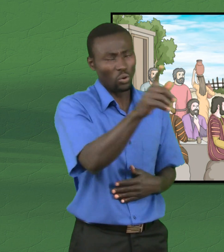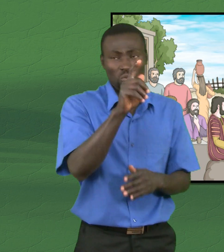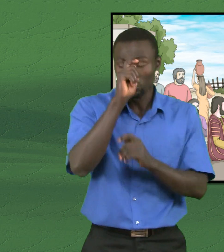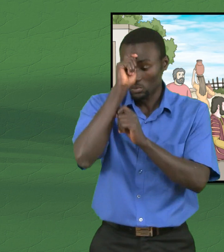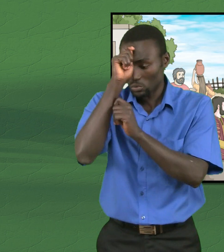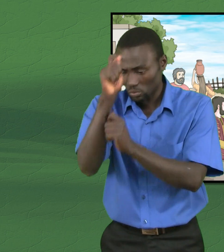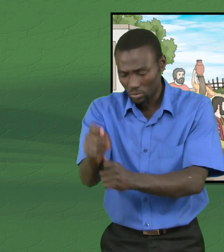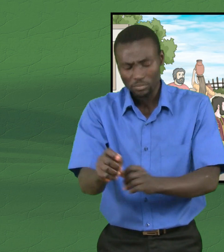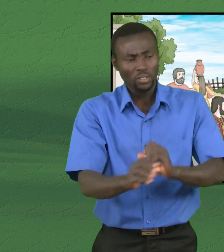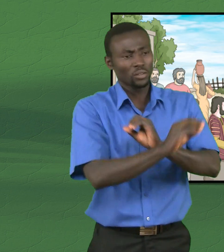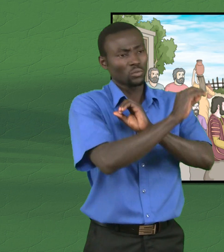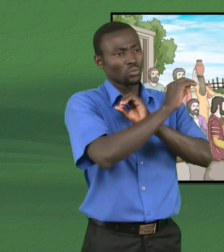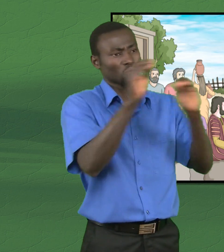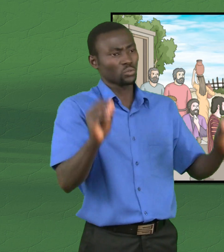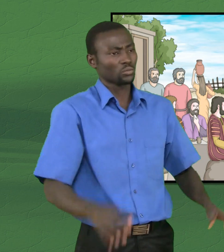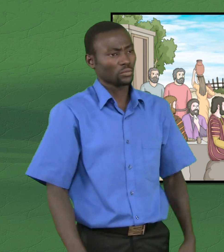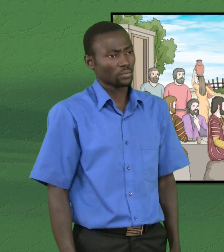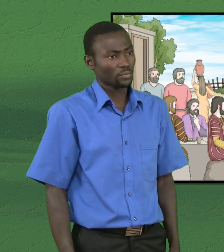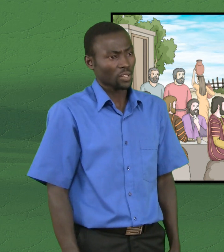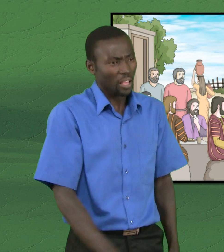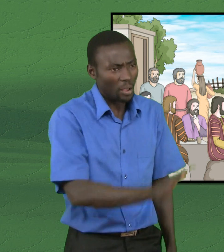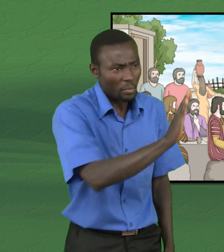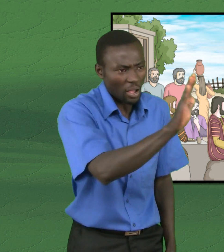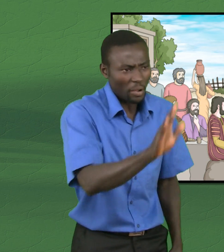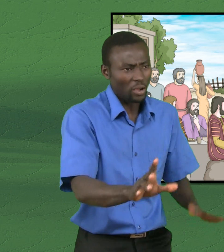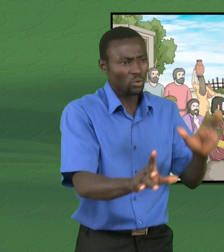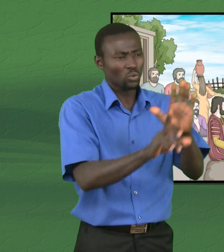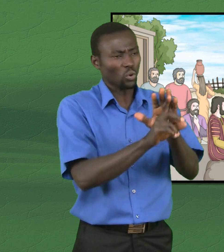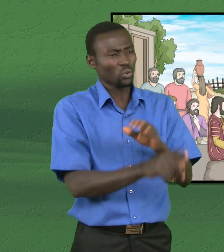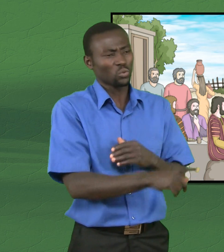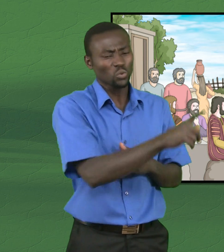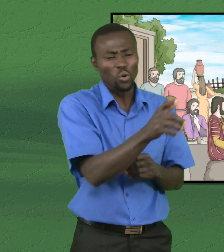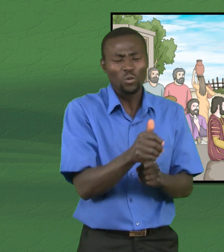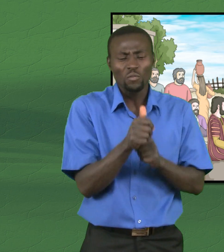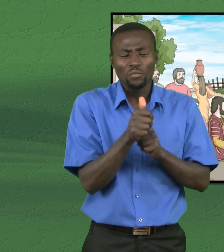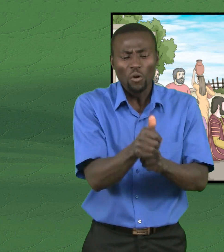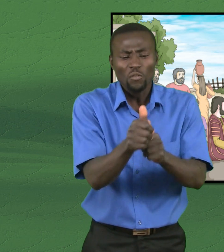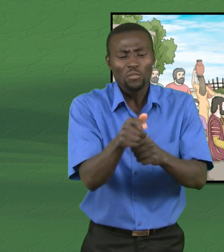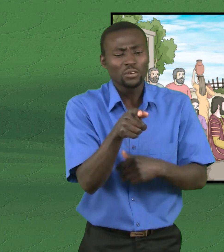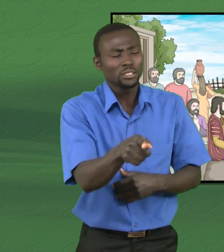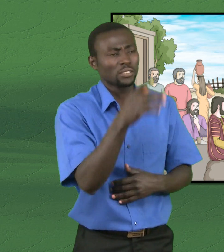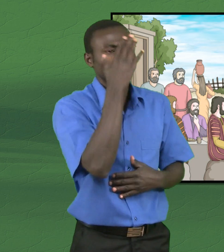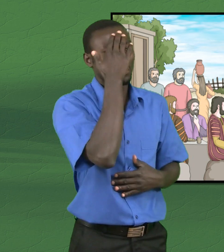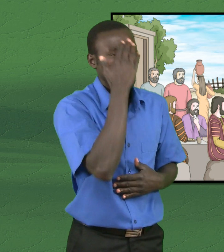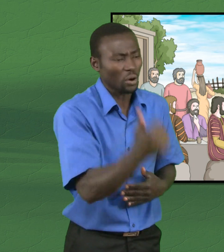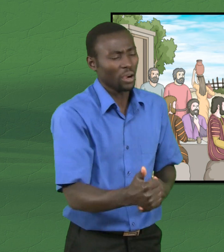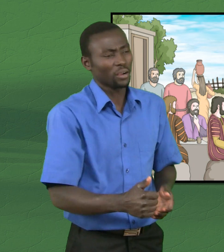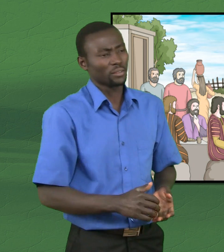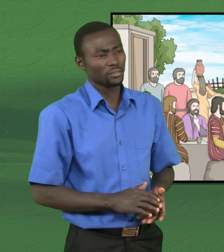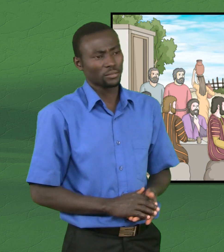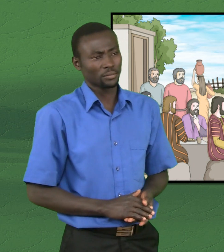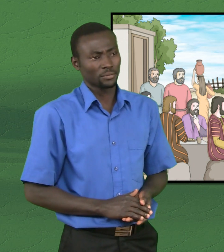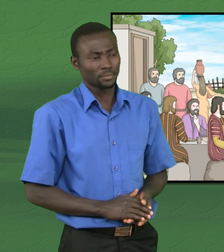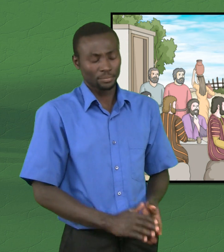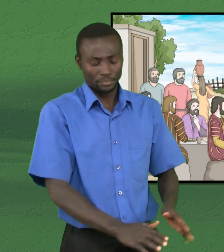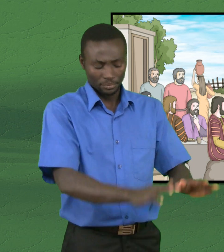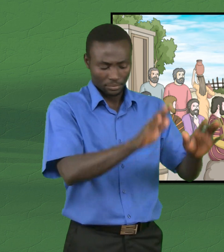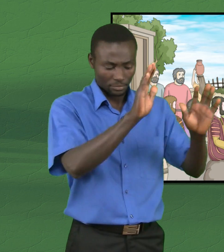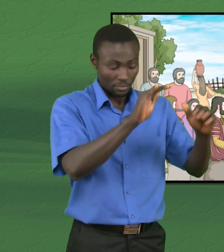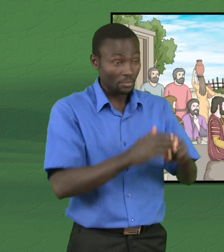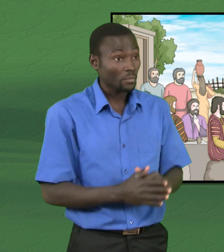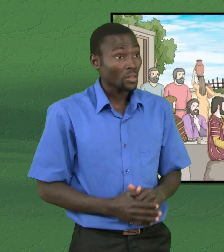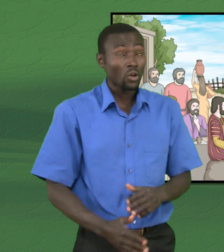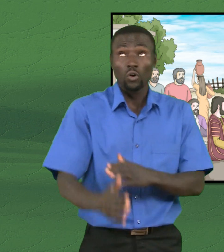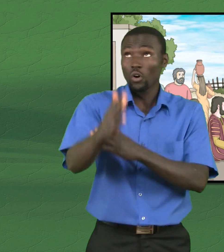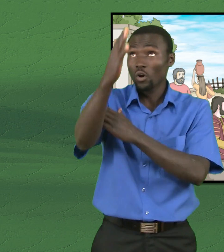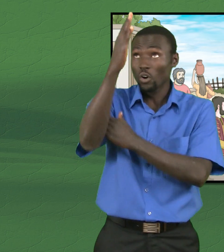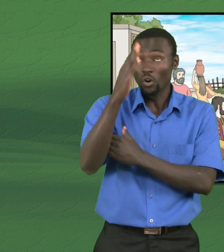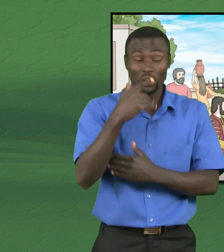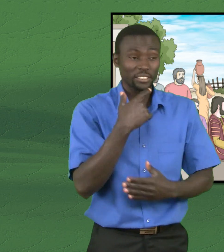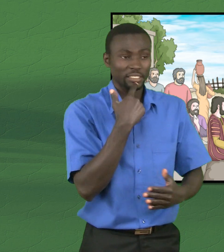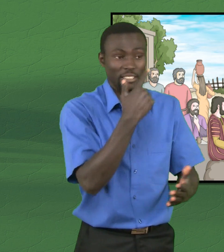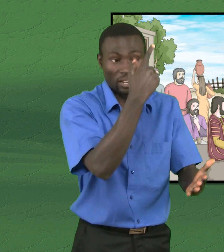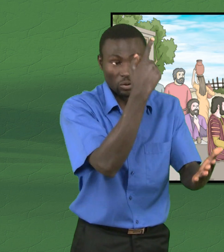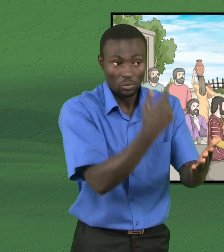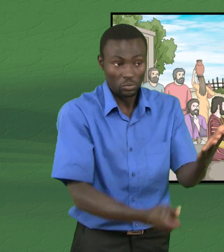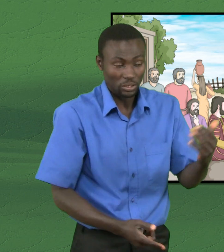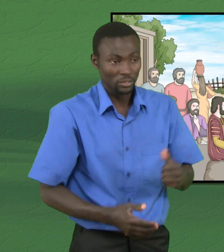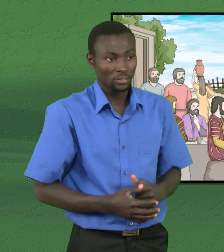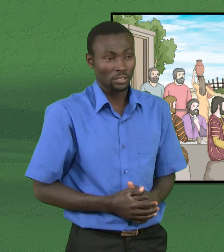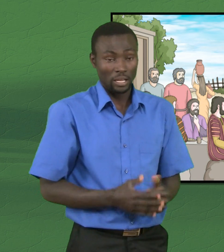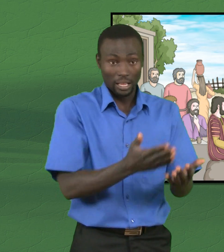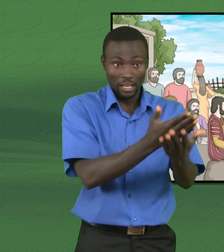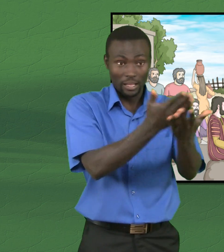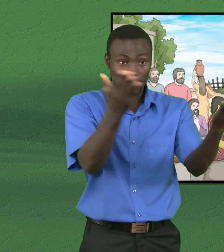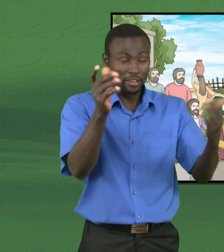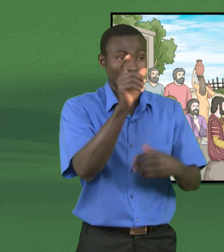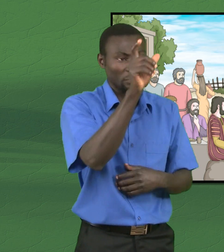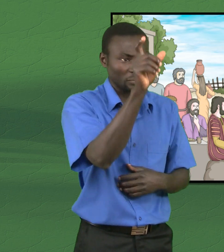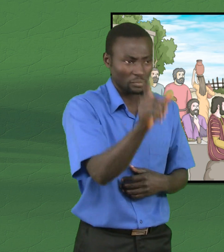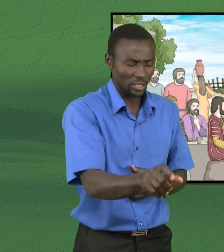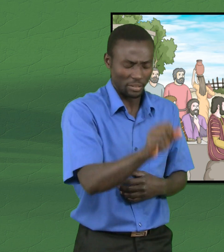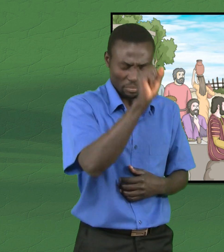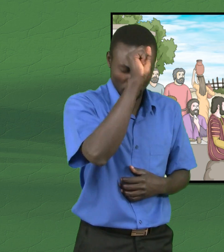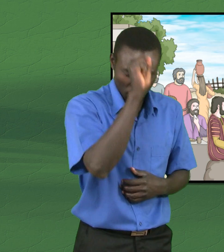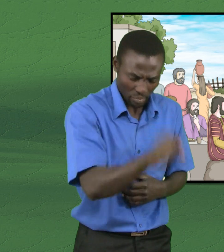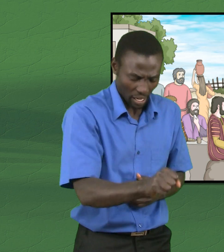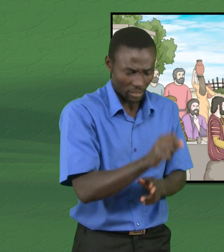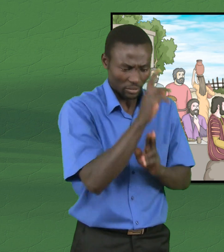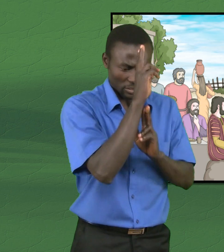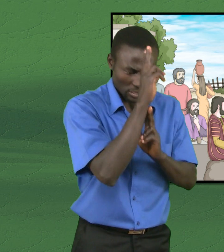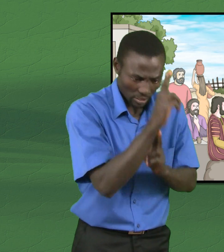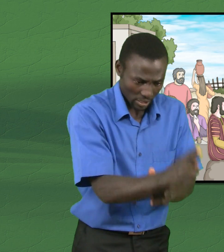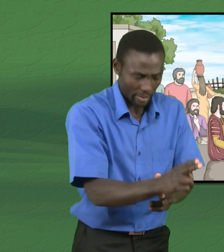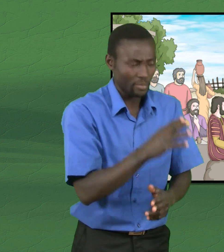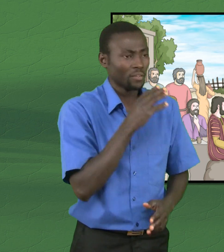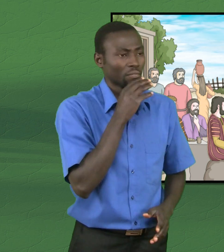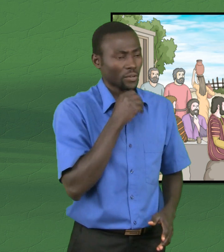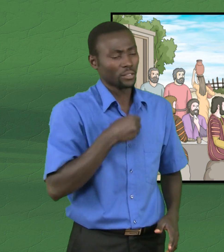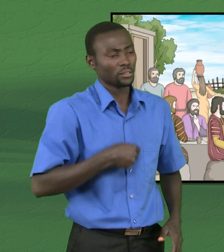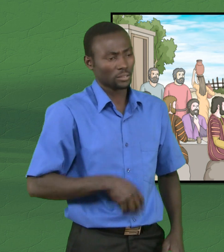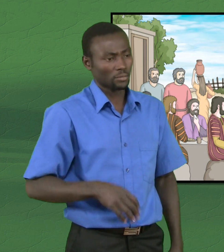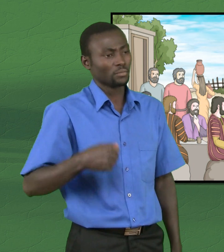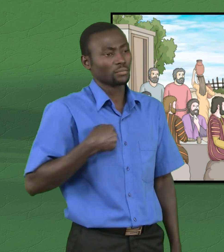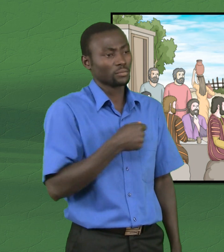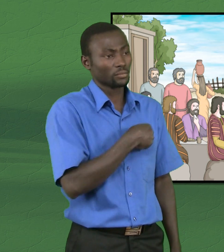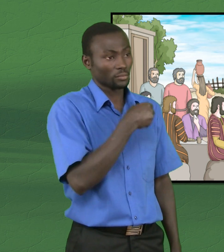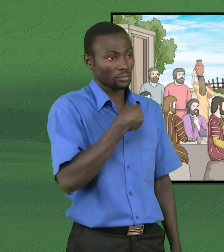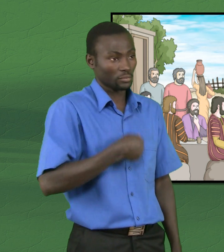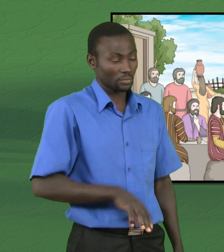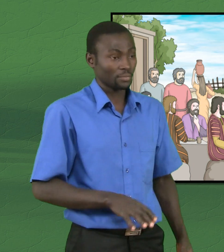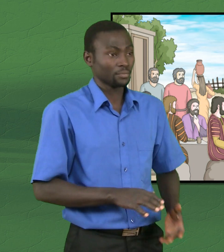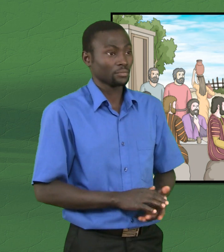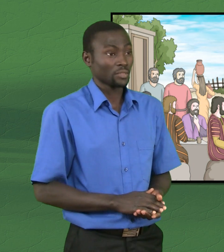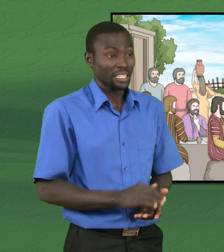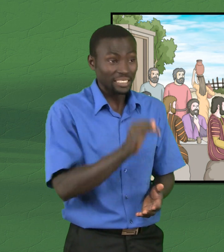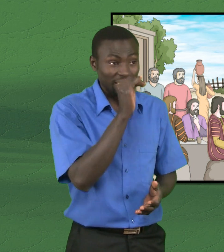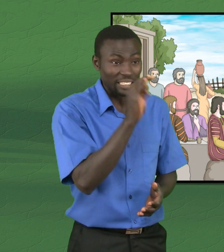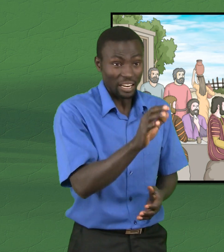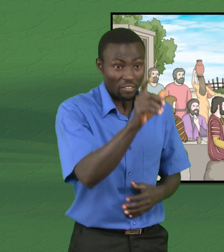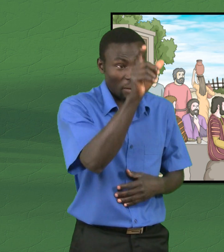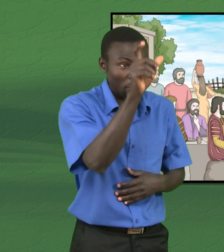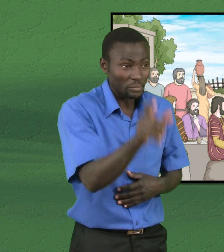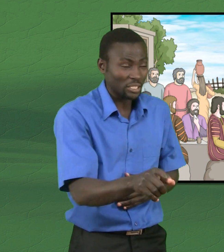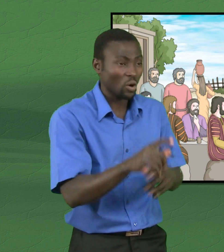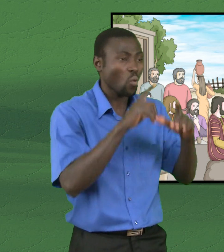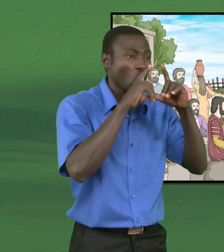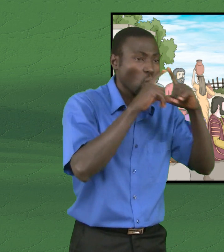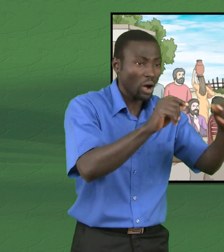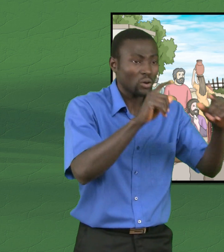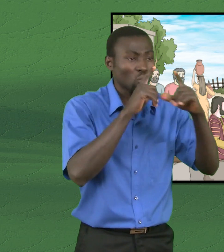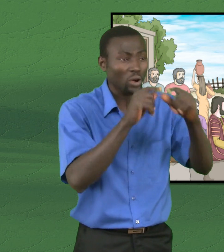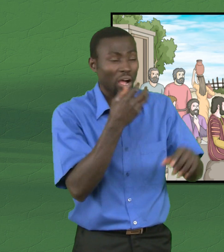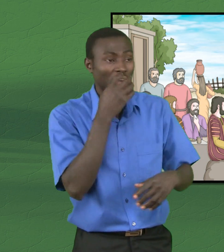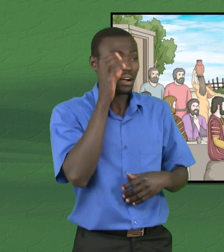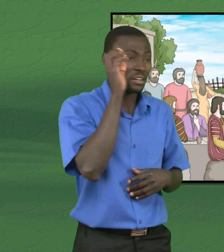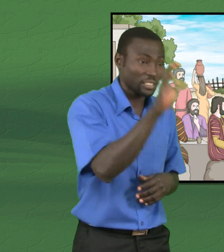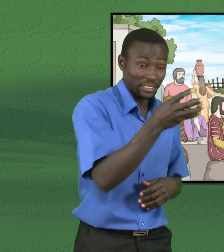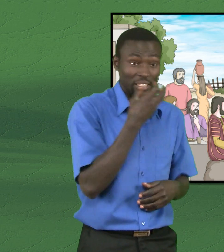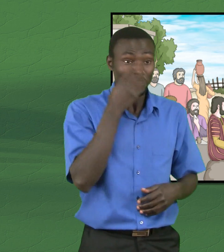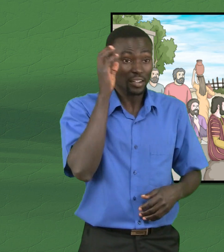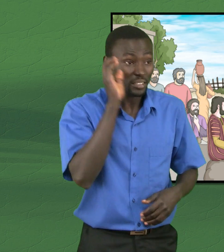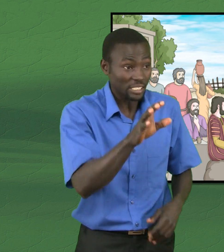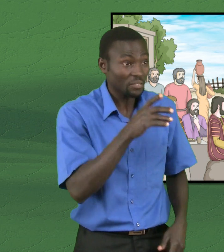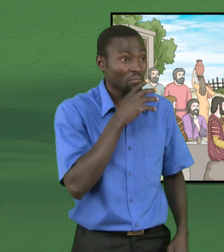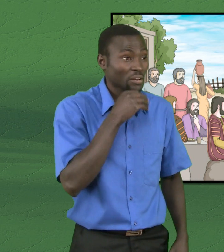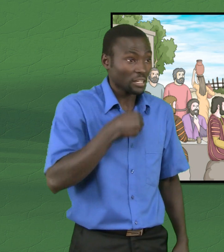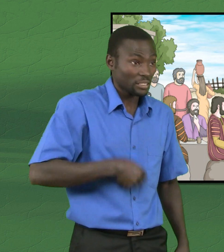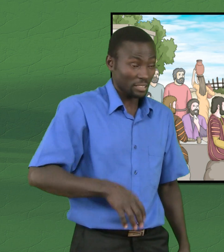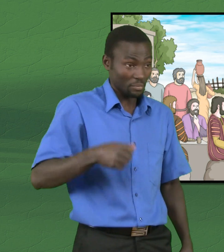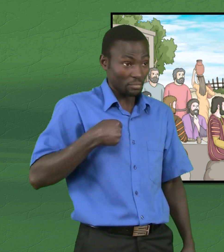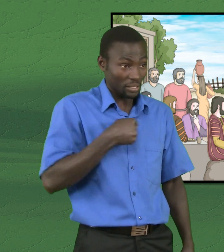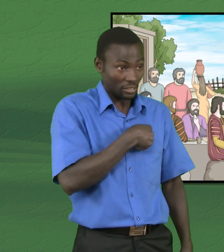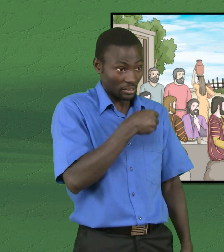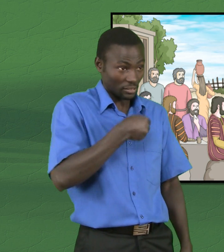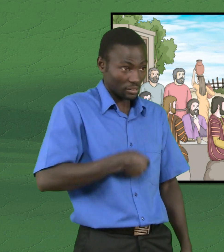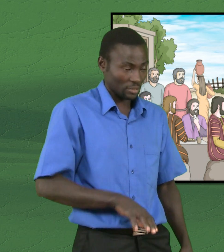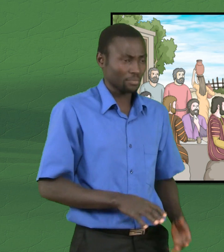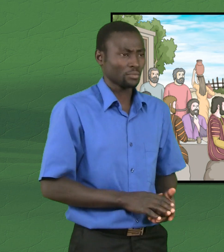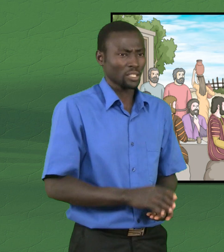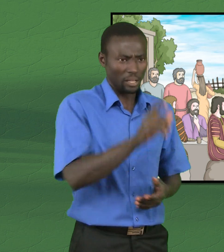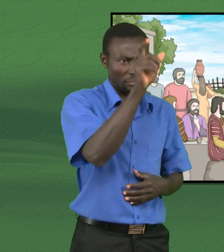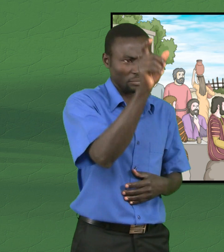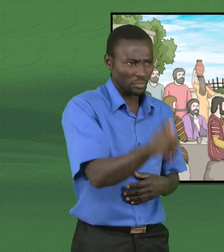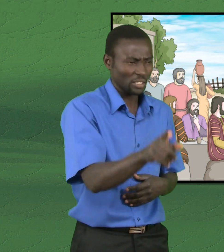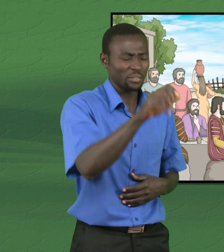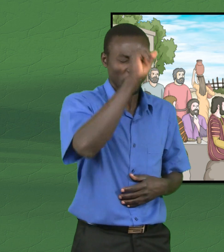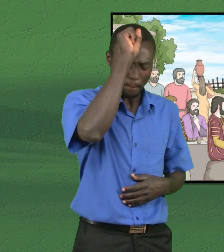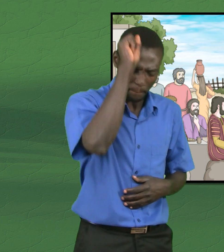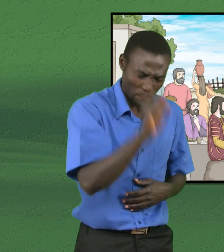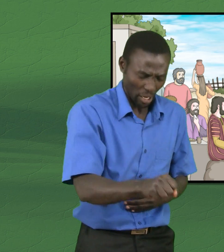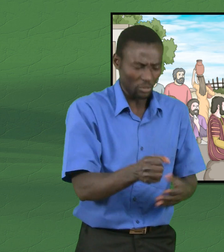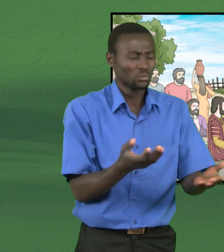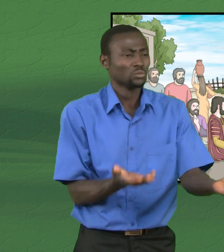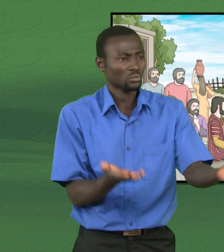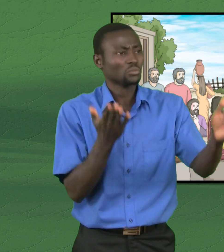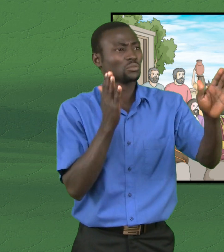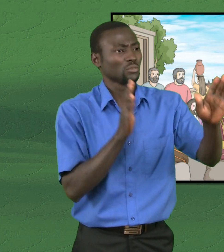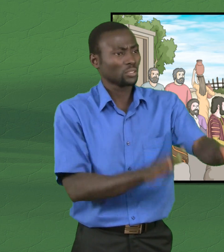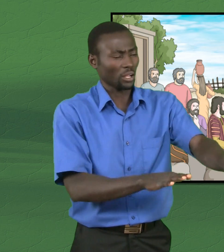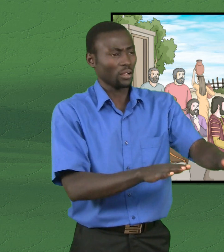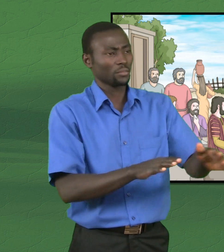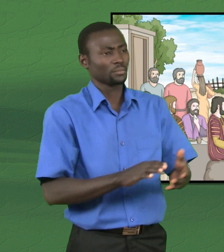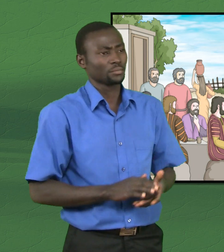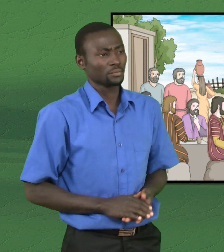For God said, ‘Honor your father and mother’ and ‘Anyone who curses his father or mother must be put to death.’